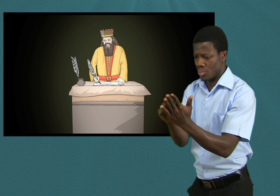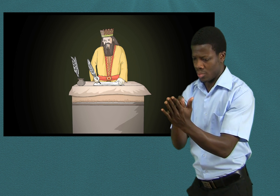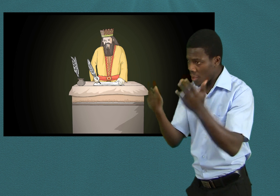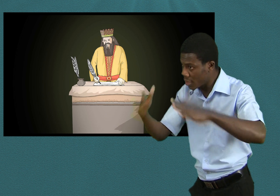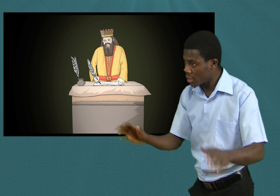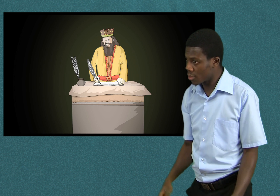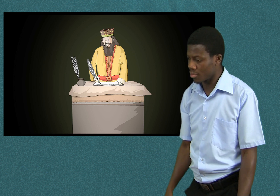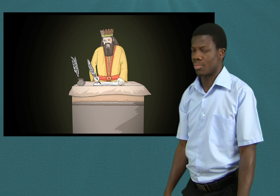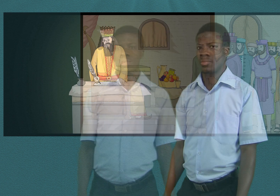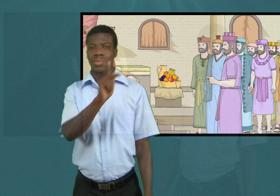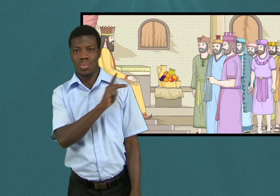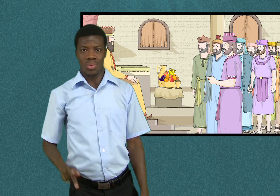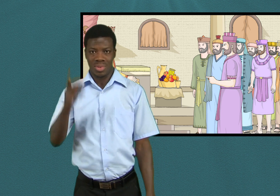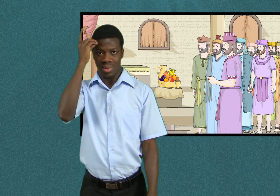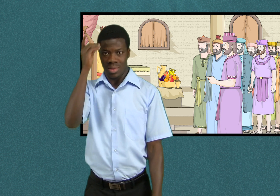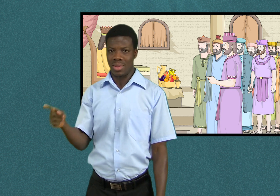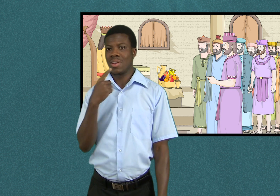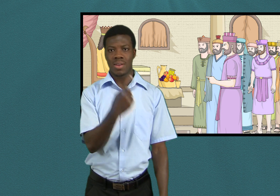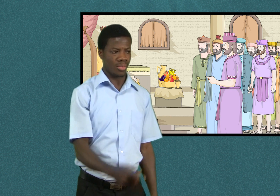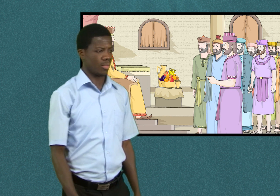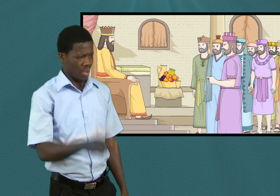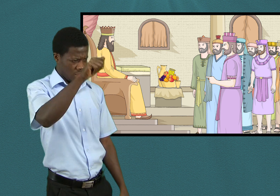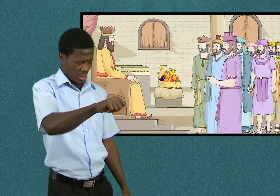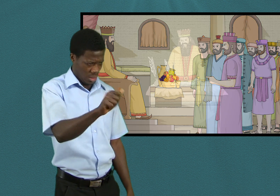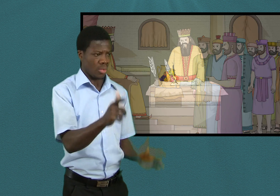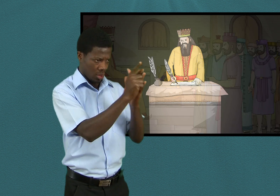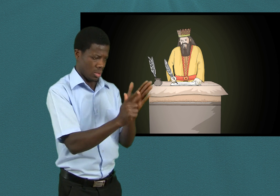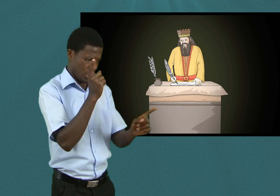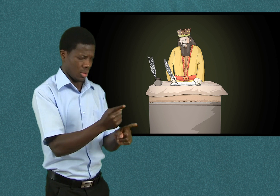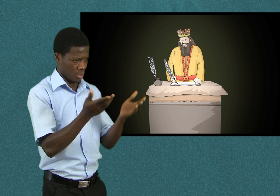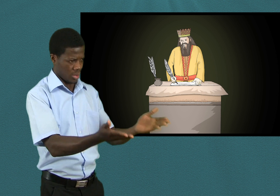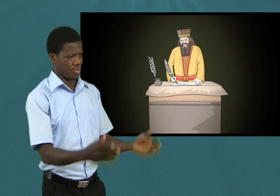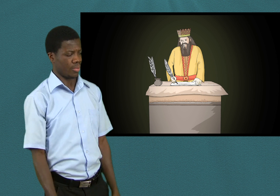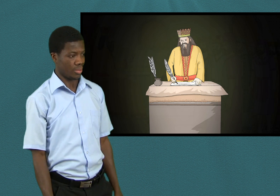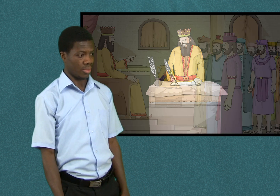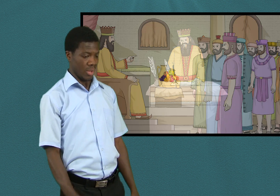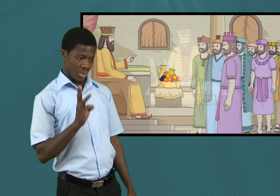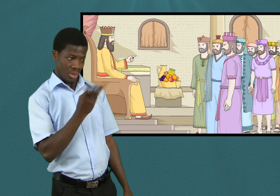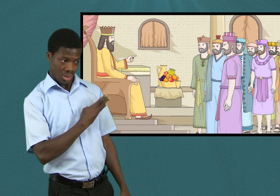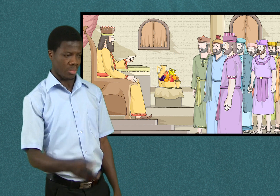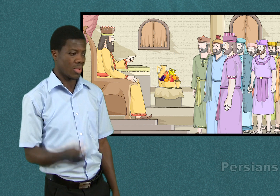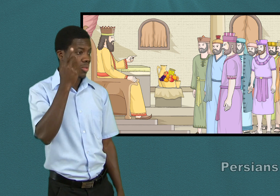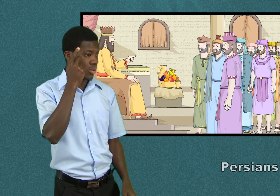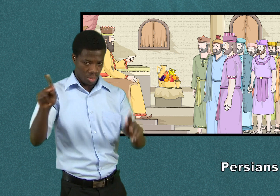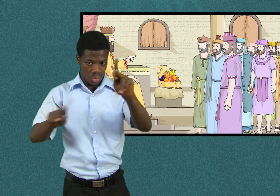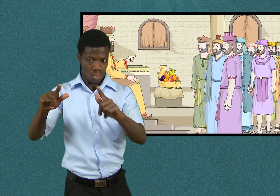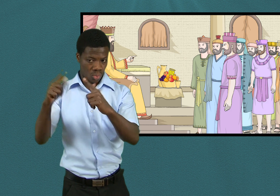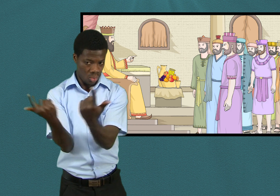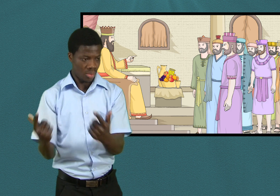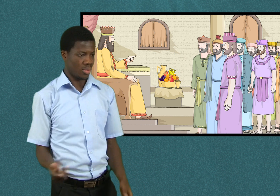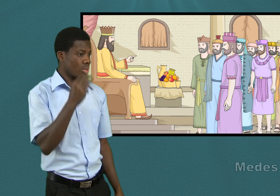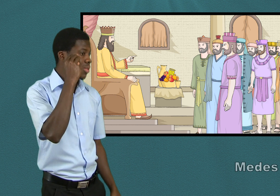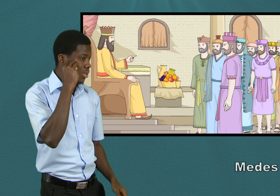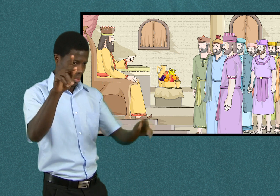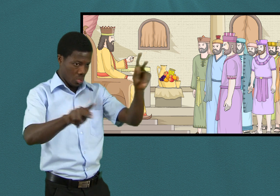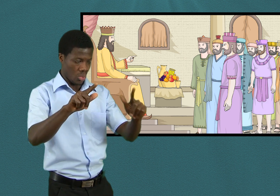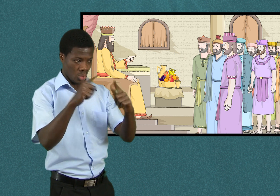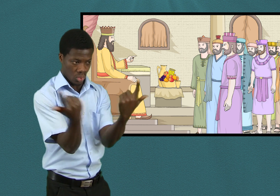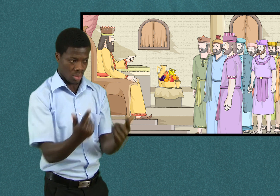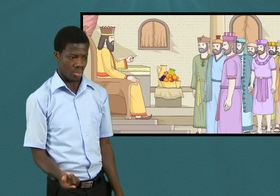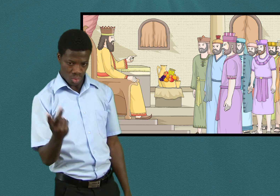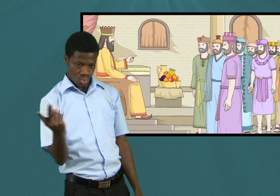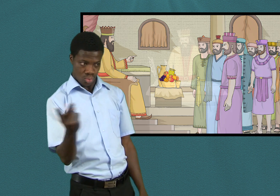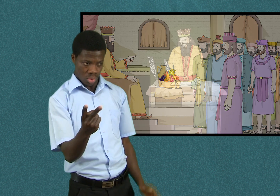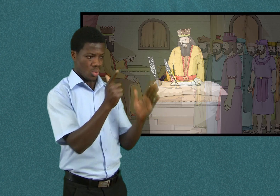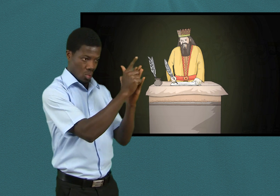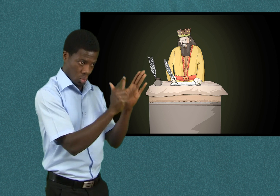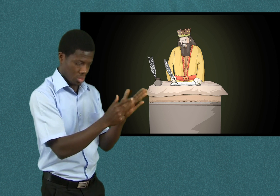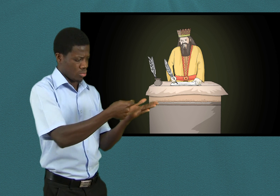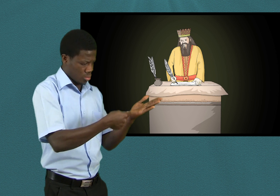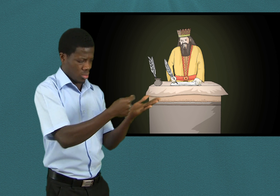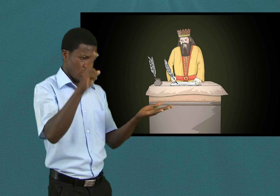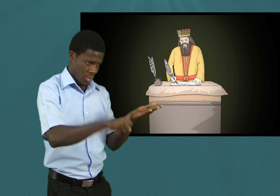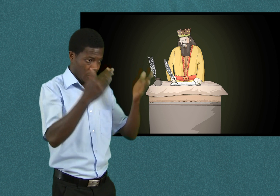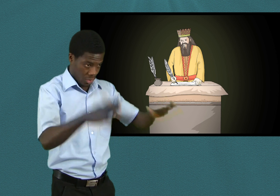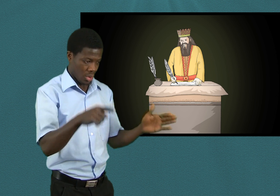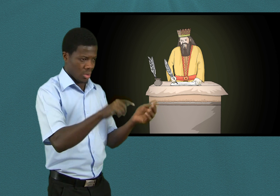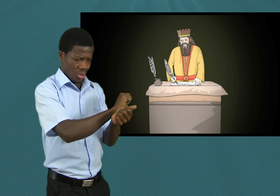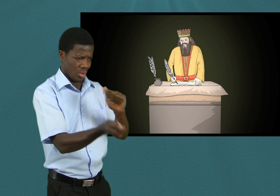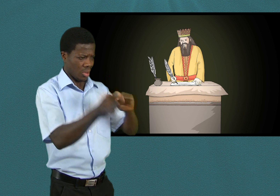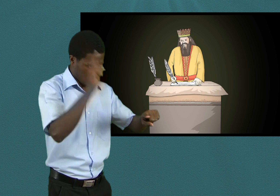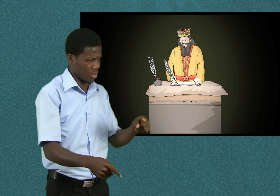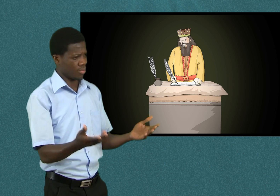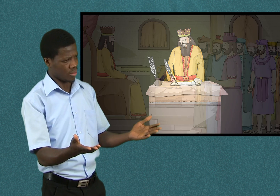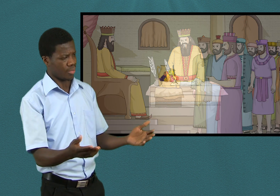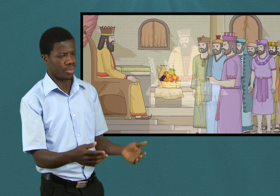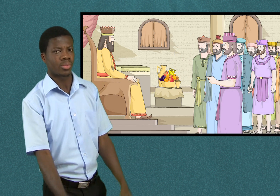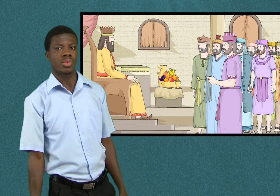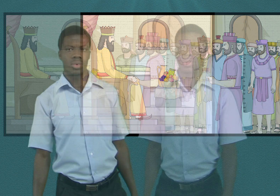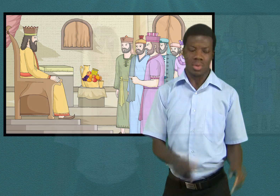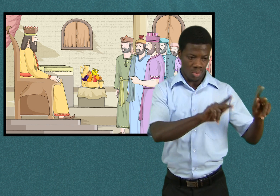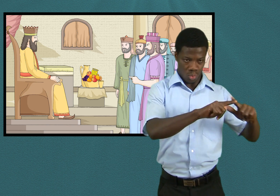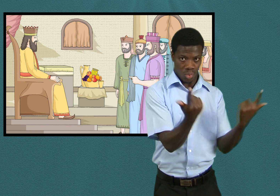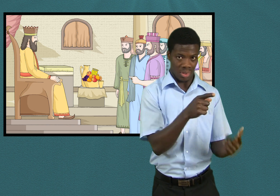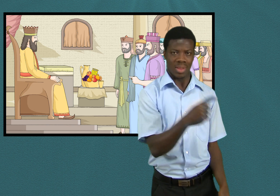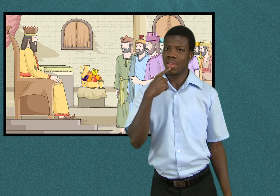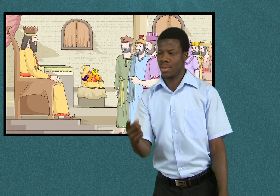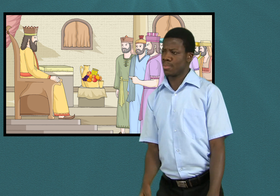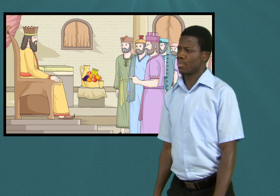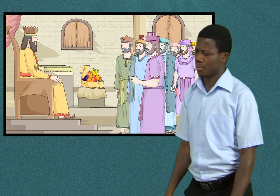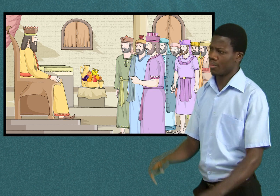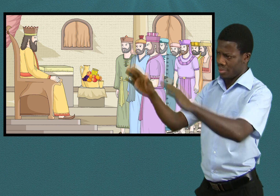The king replied, “According to the law of the Medes and Persians the order stands, and it cannot be repealed.”